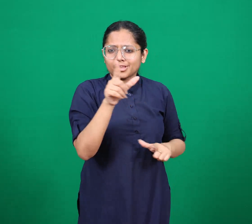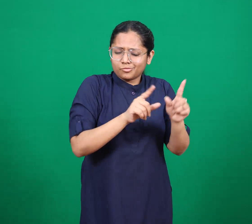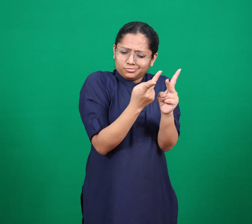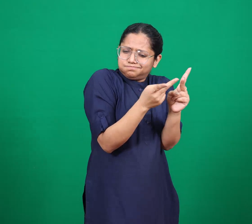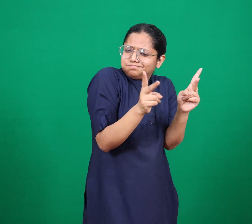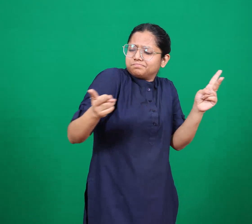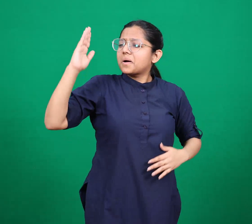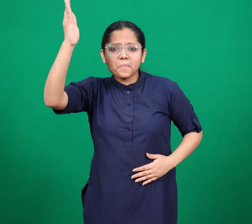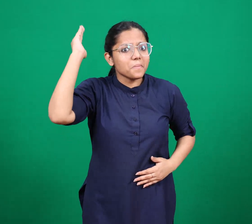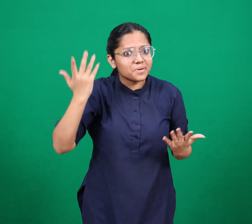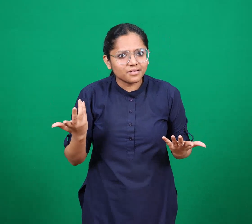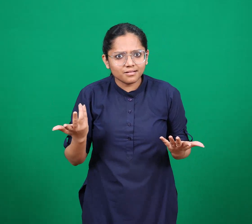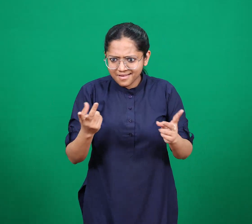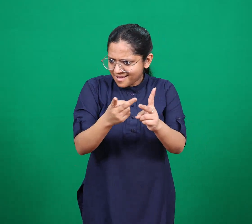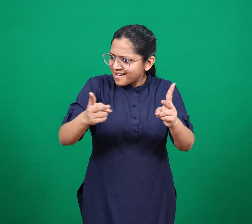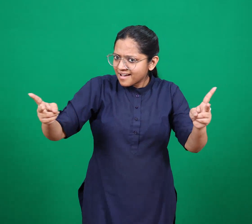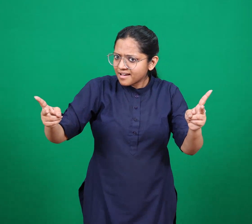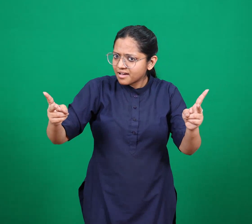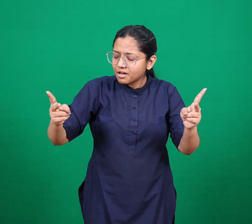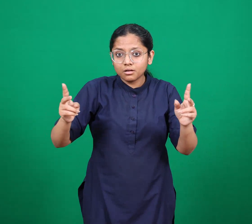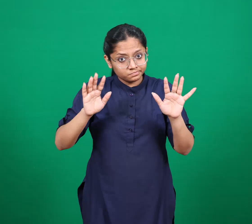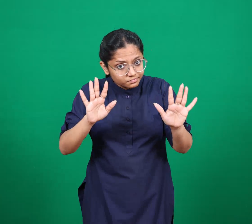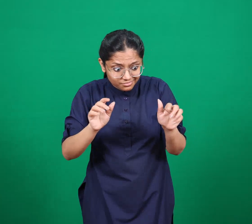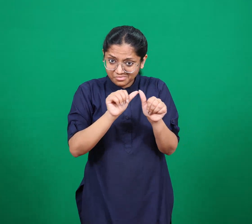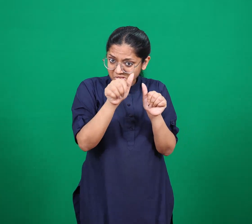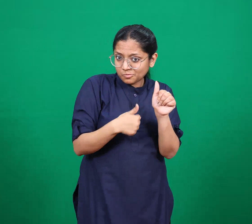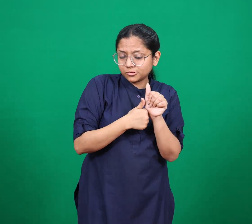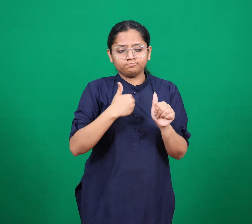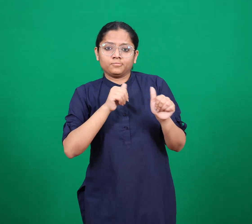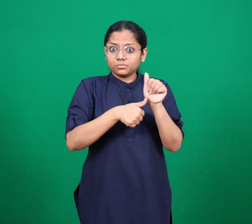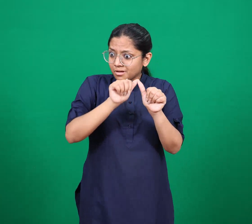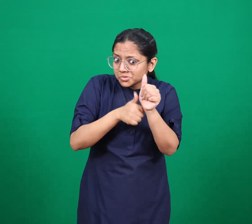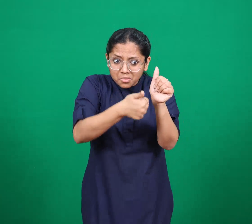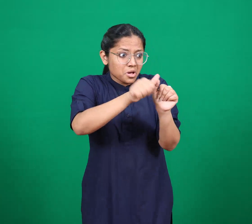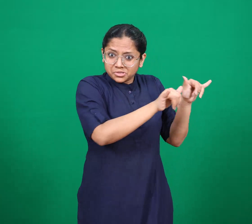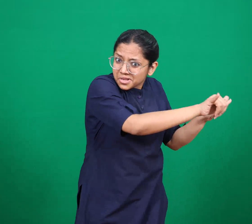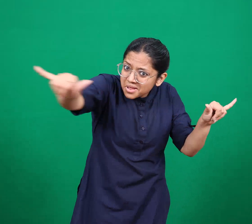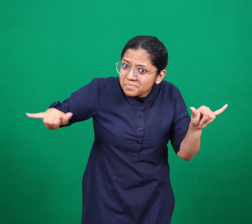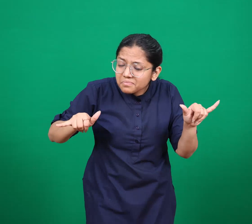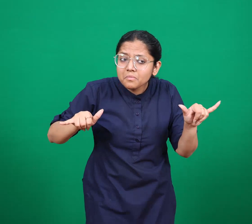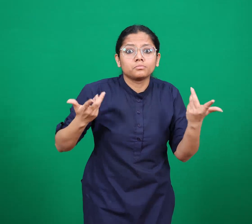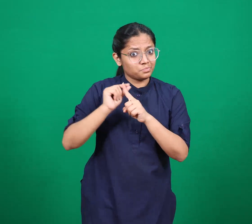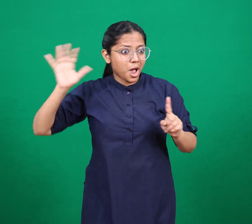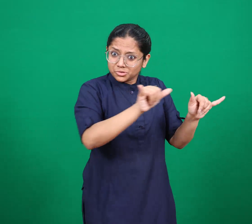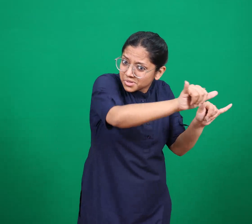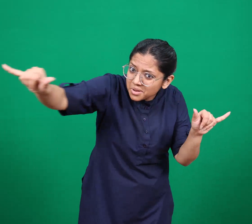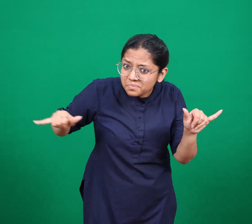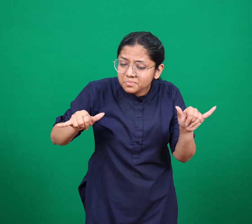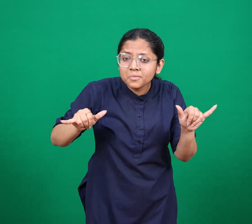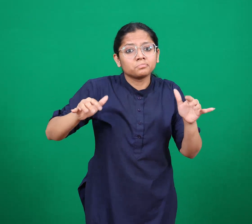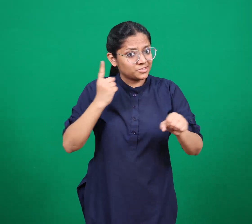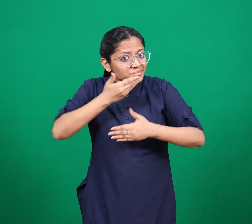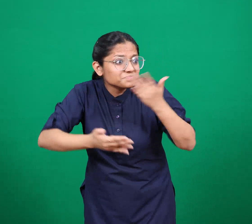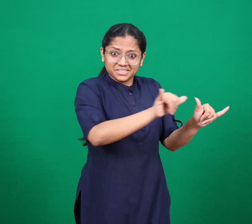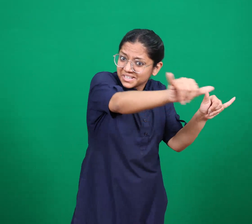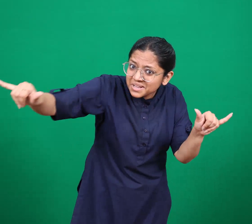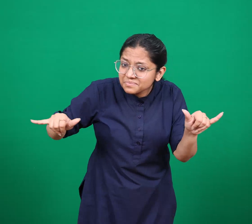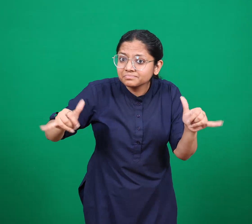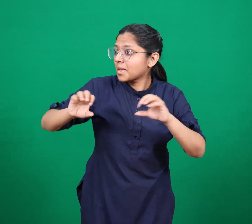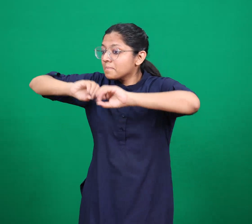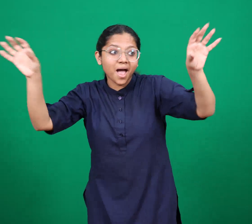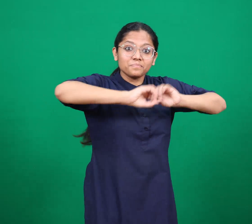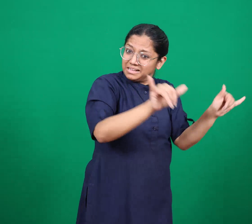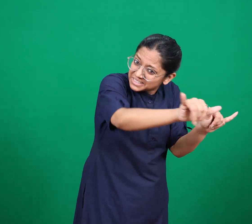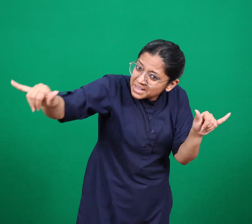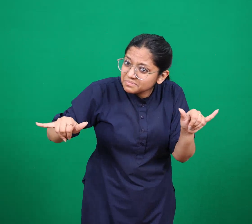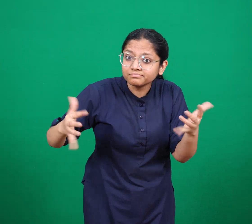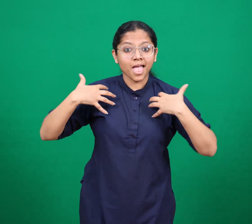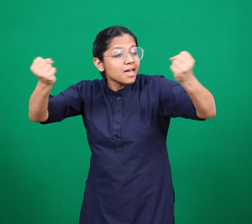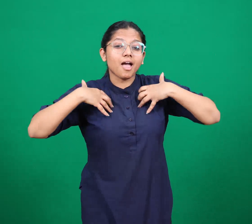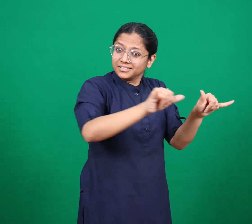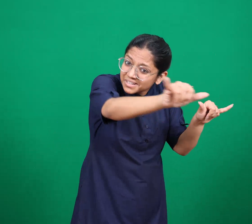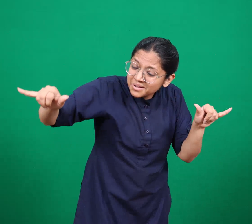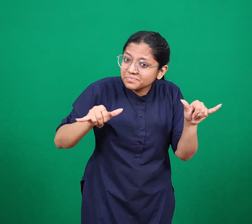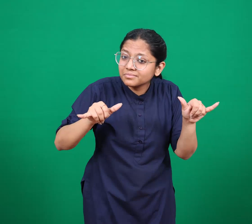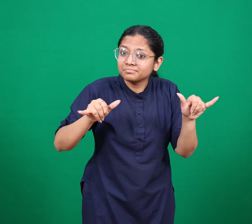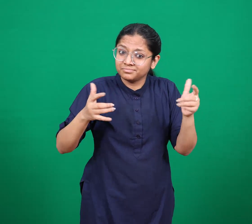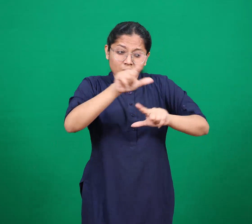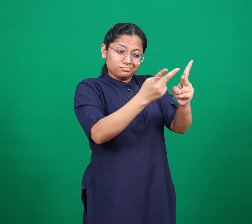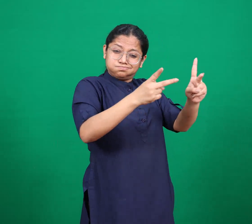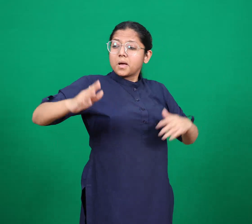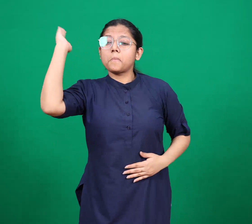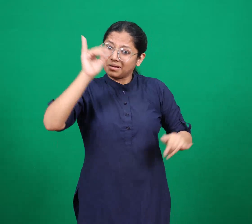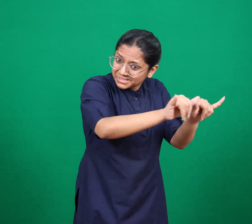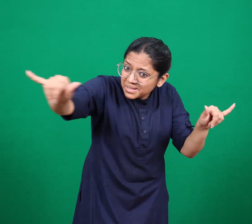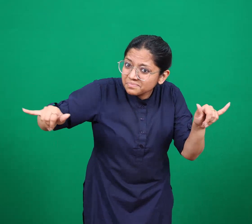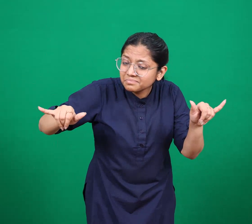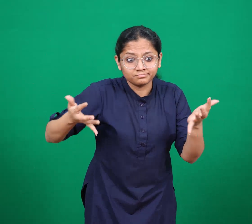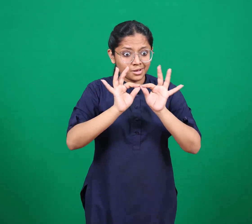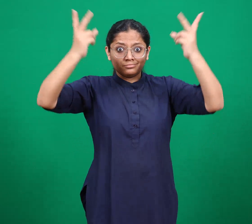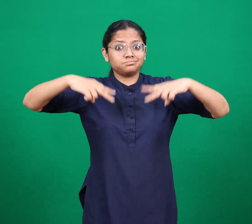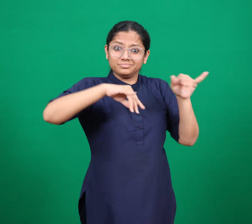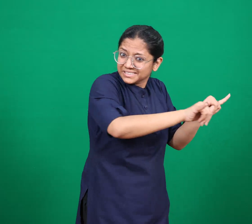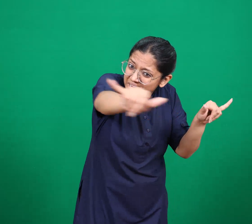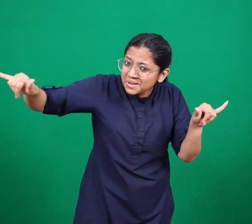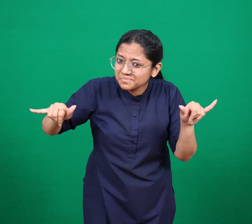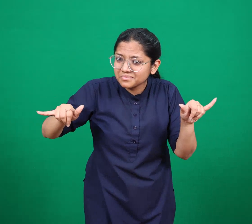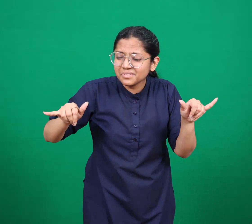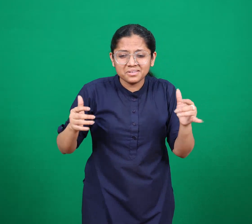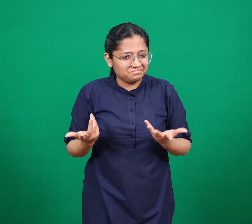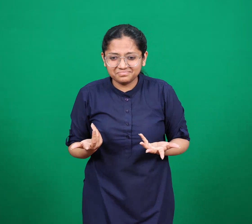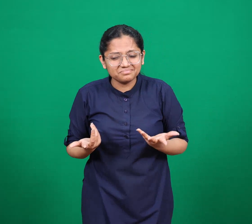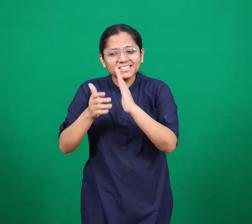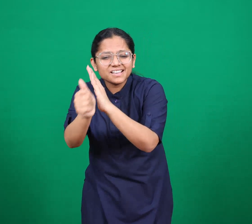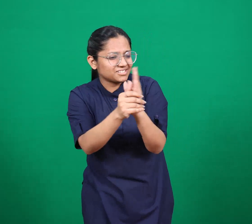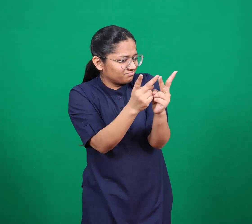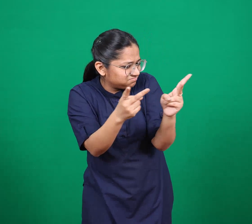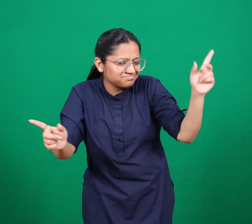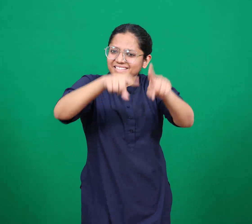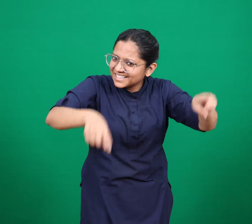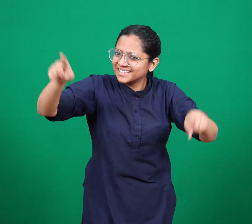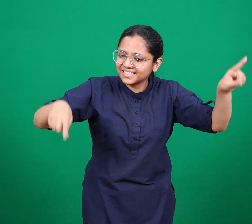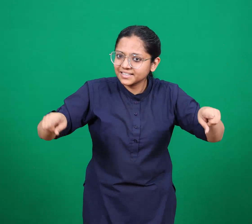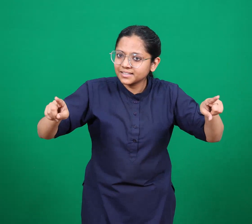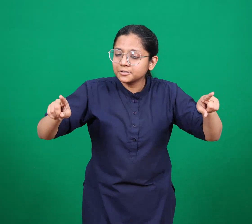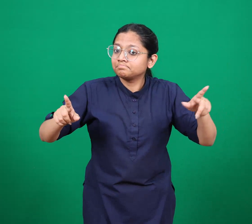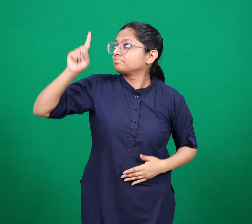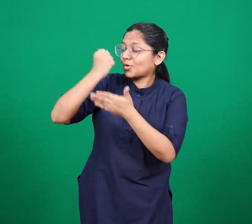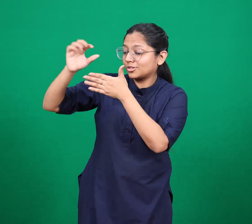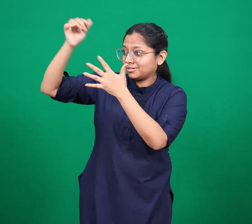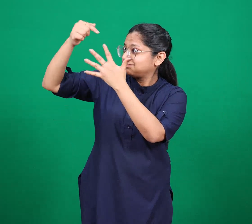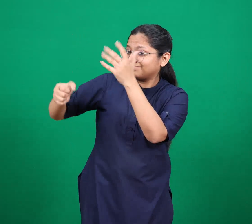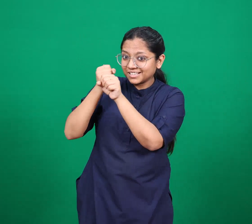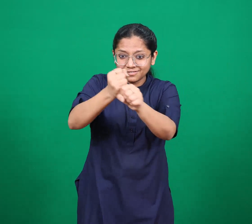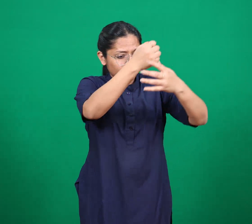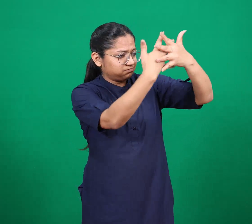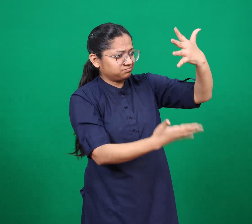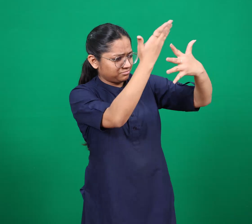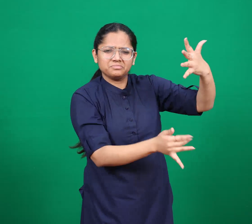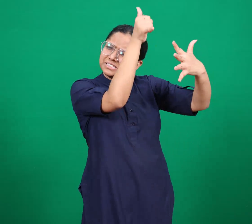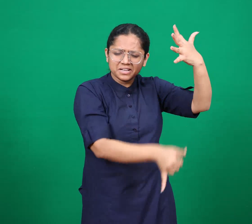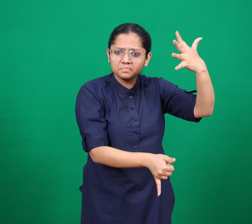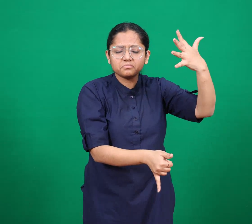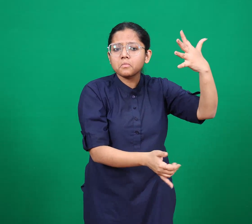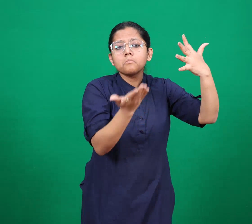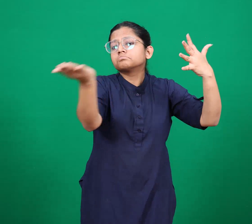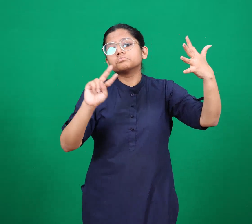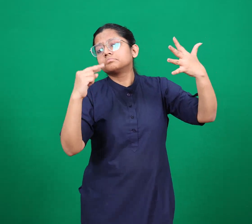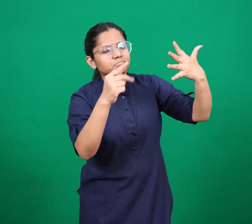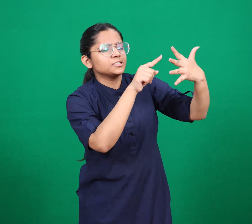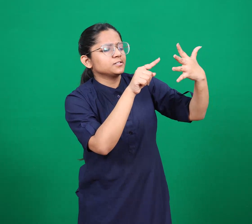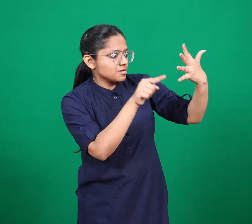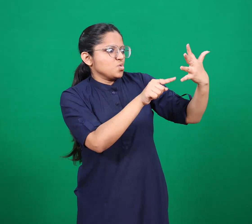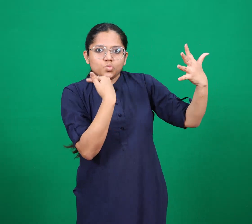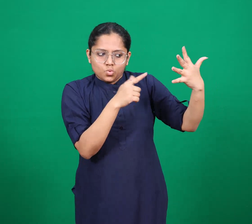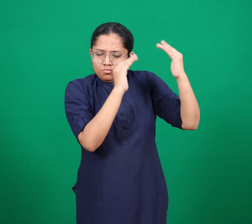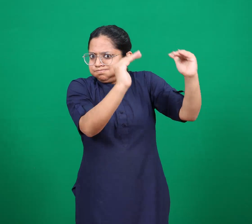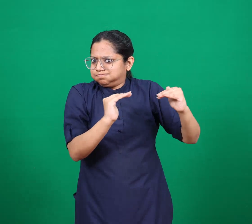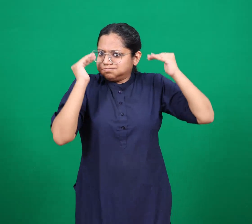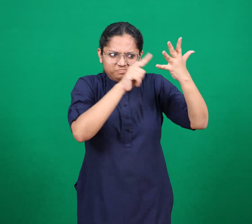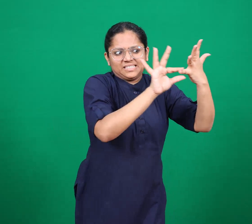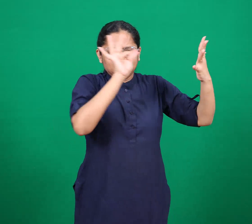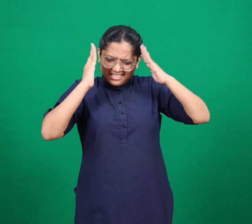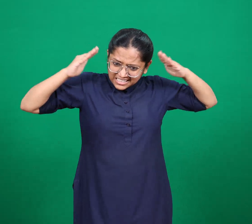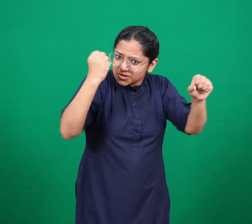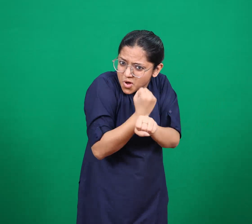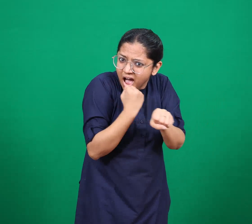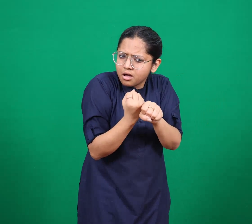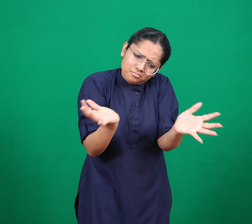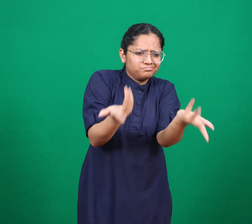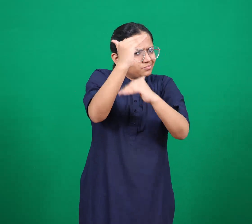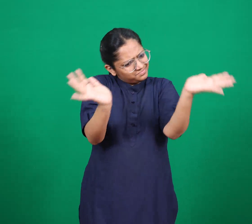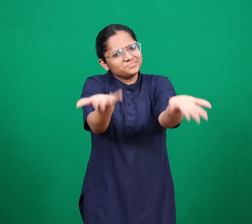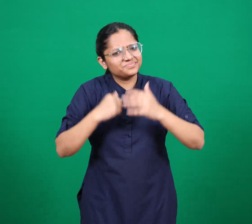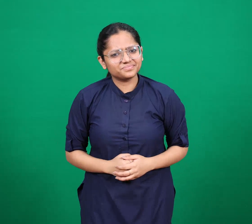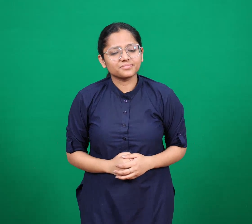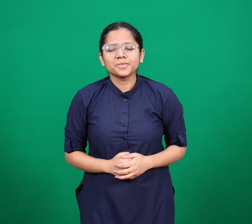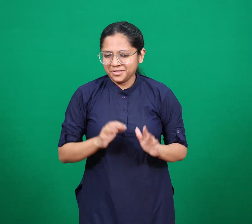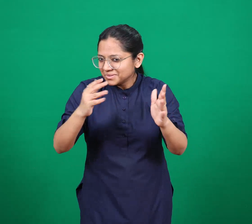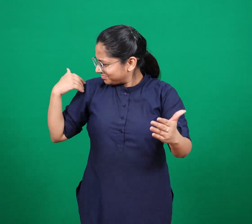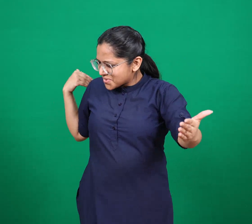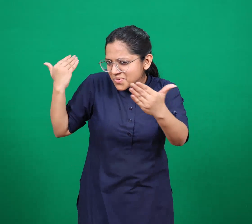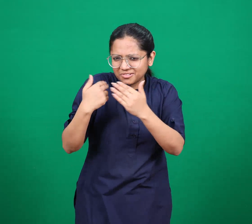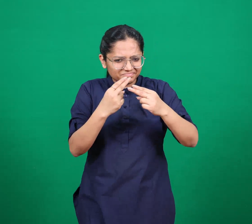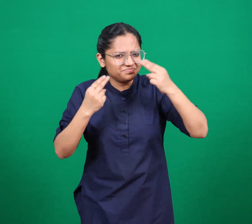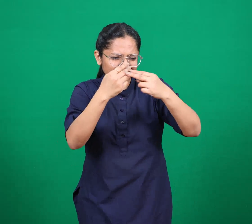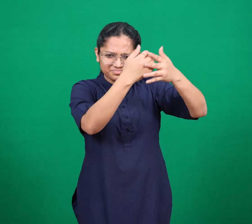Are all apostles? Are all prophets? Are all teachers? Do all work miracles? Do all have gifts of healing? Do all speak in tongues? Do all interpret?